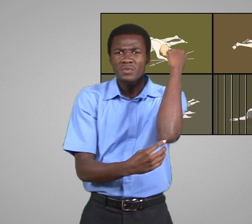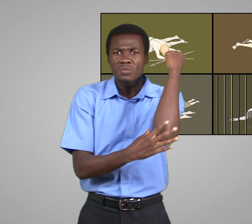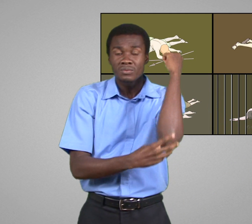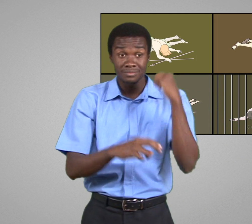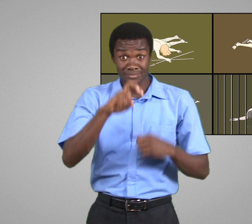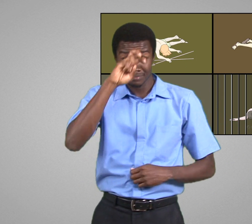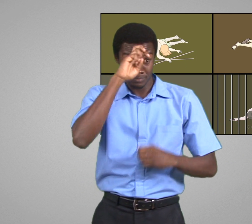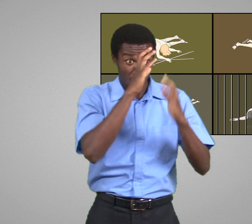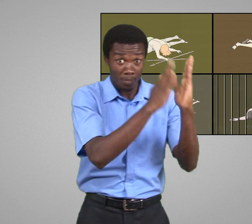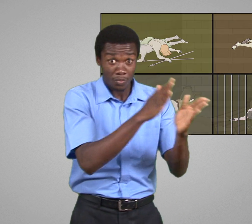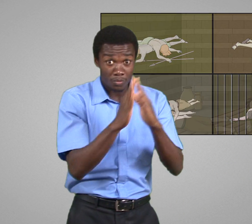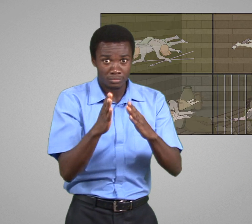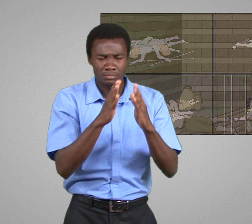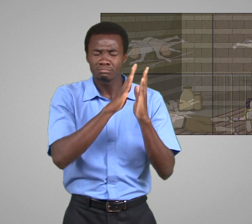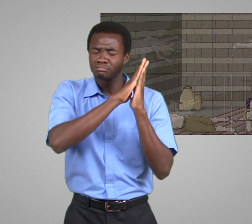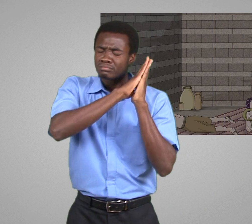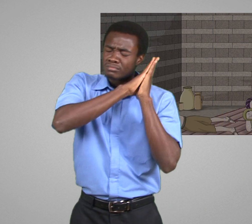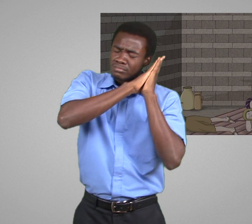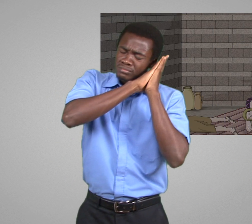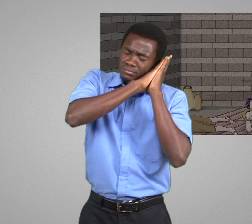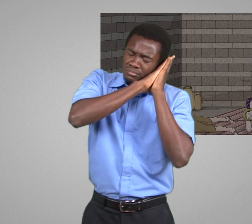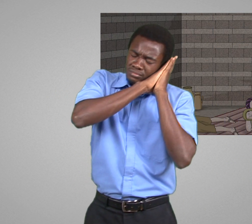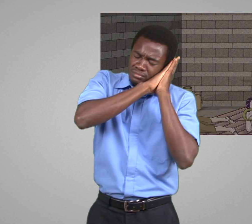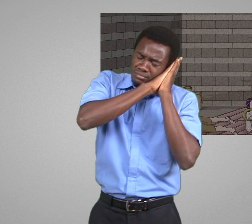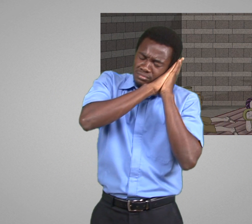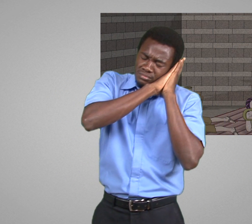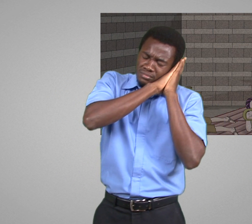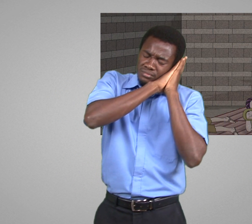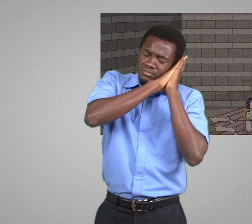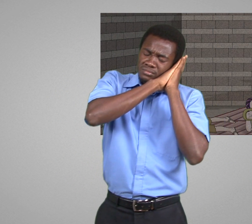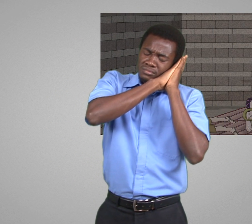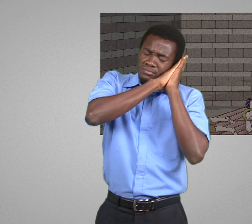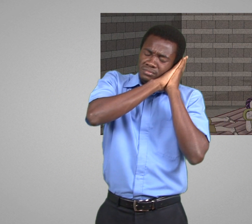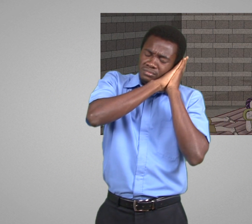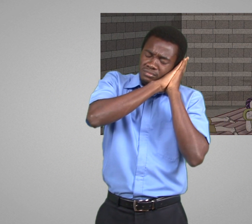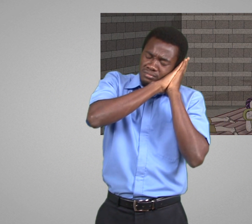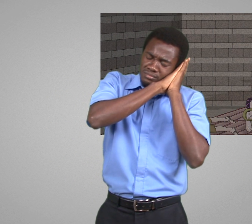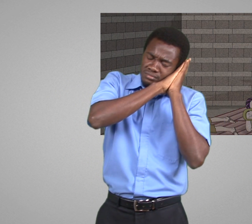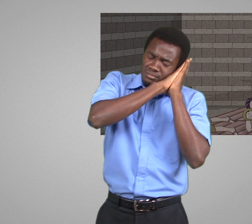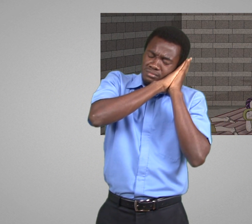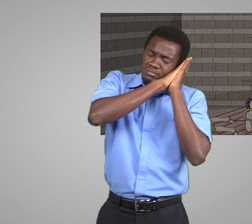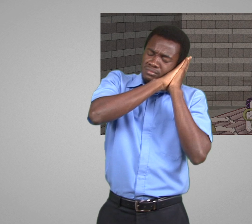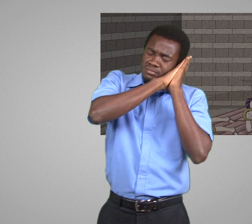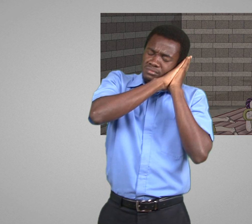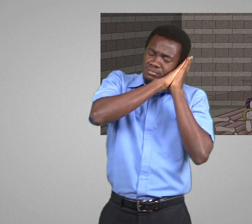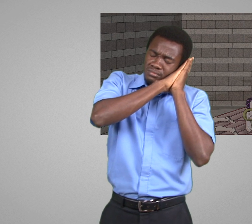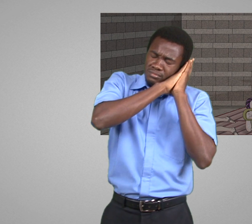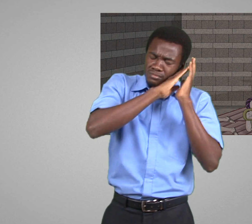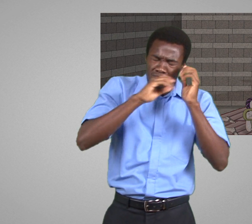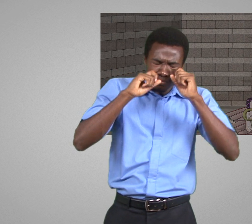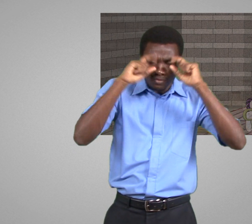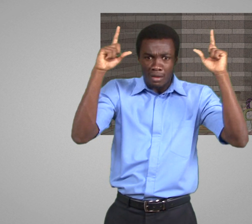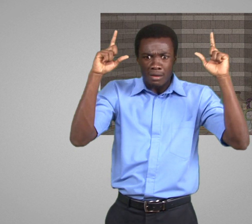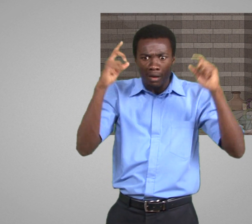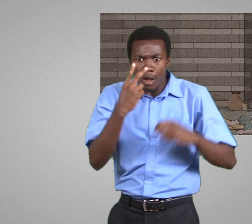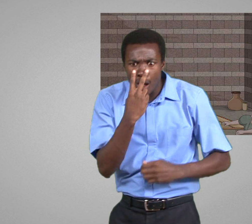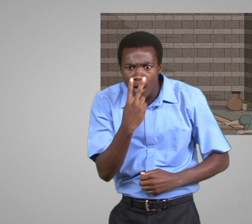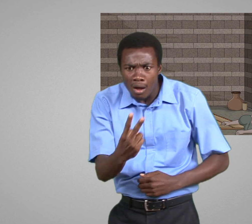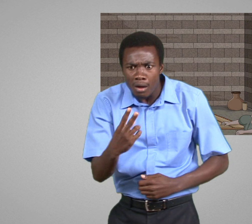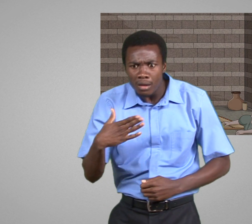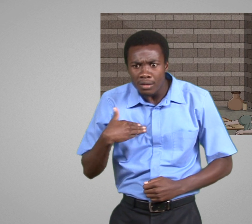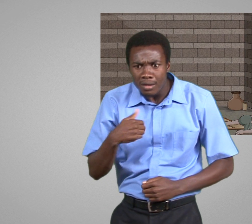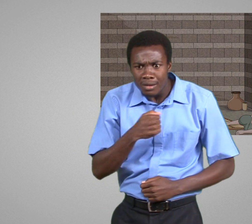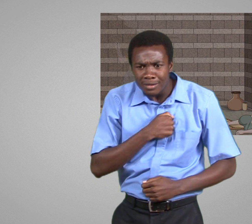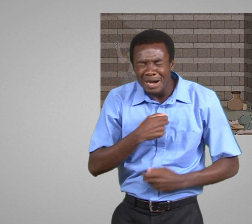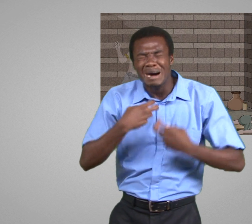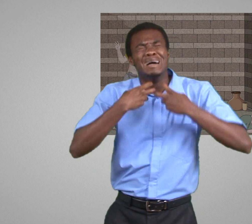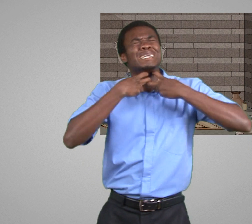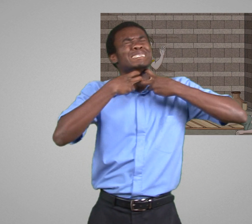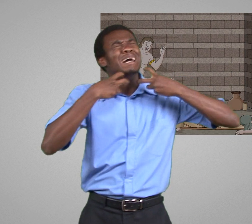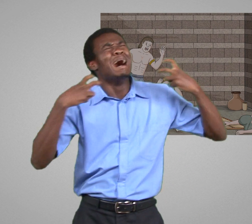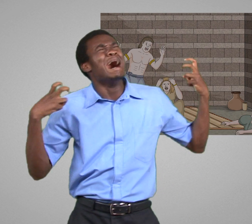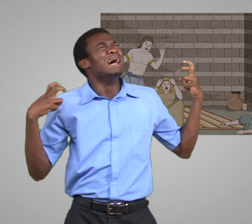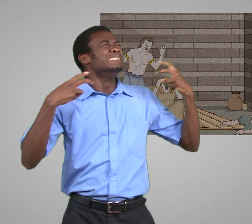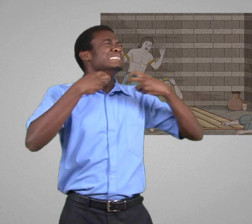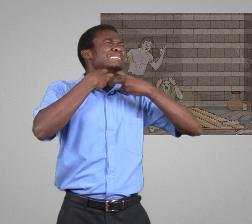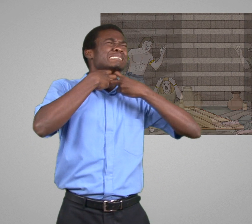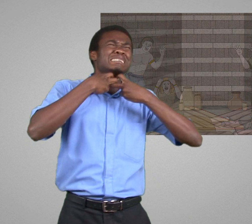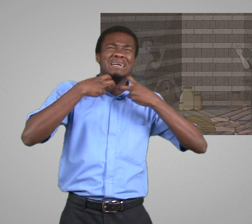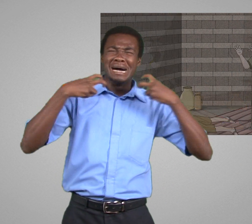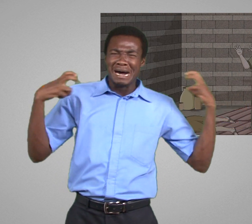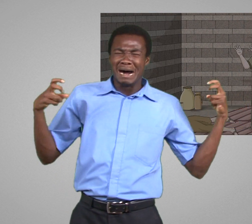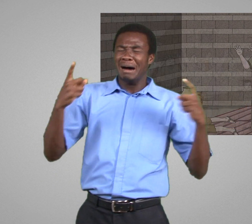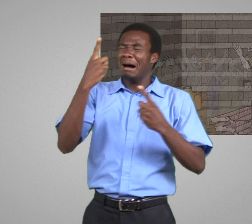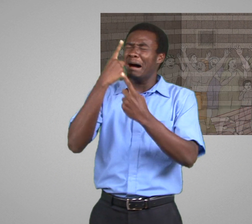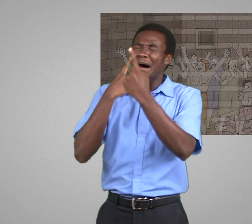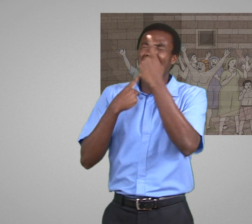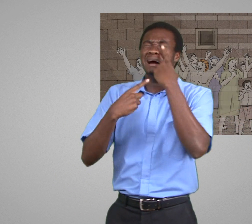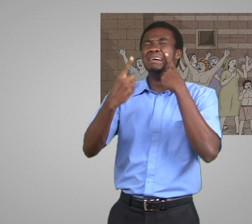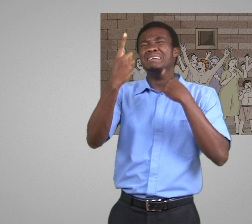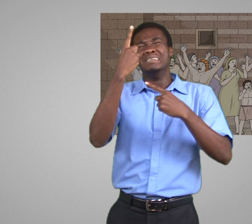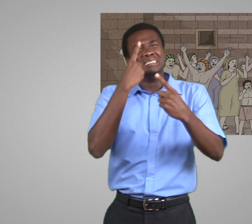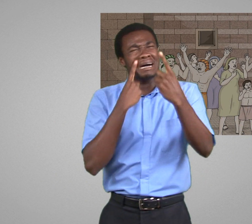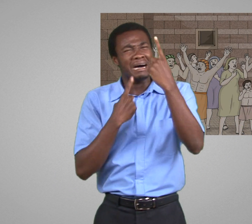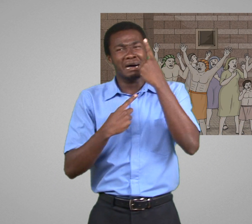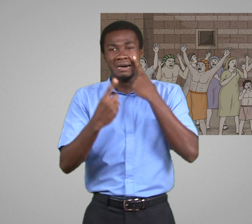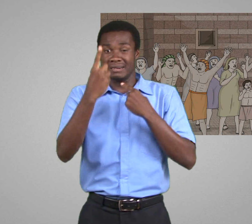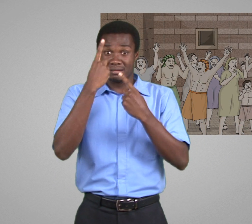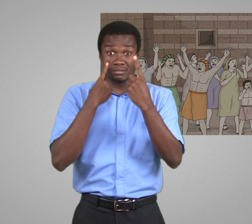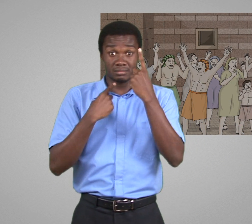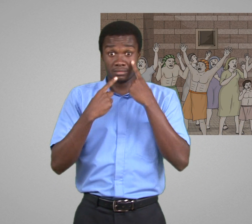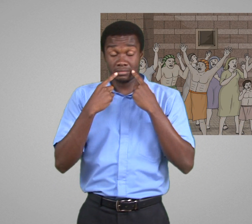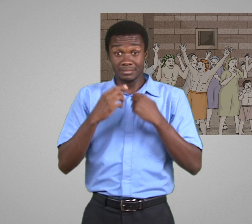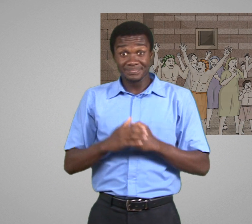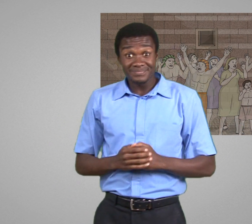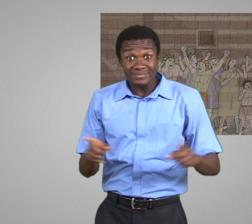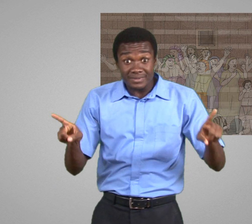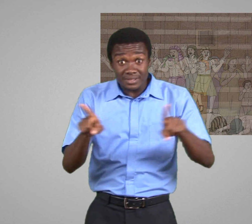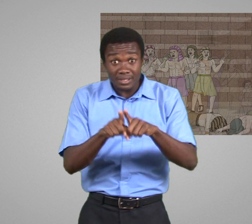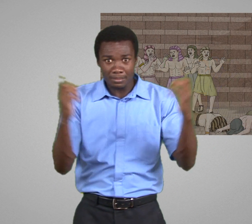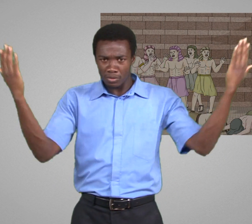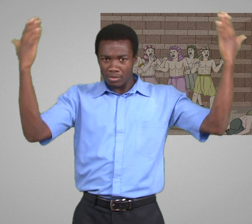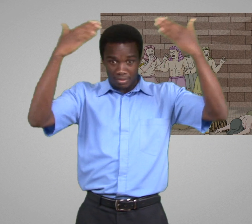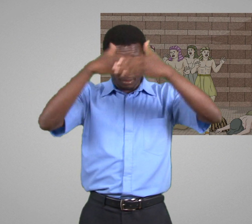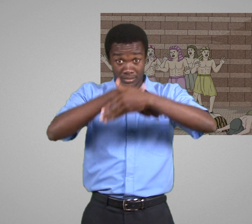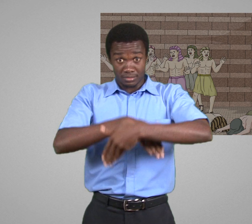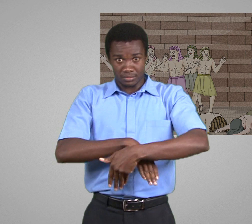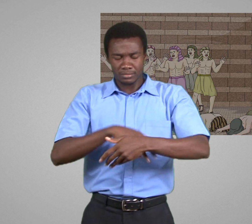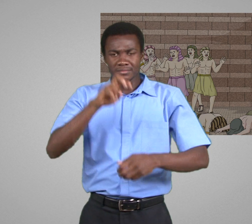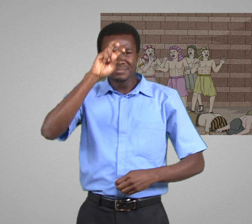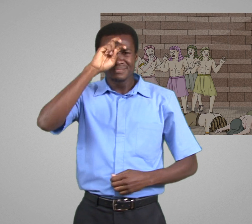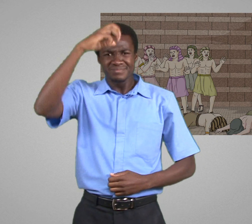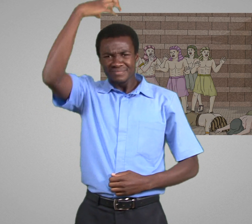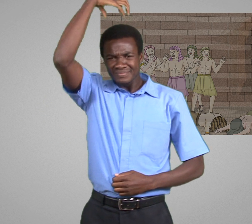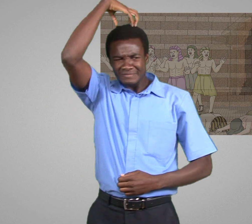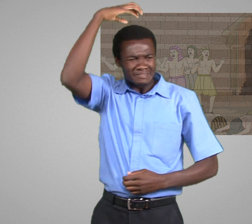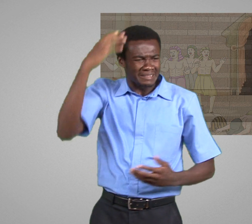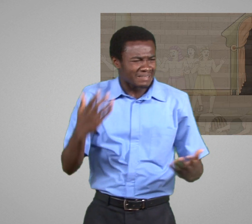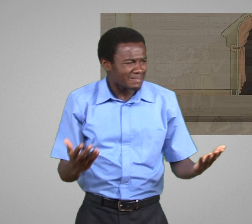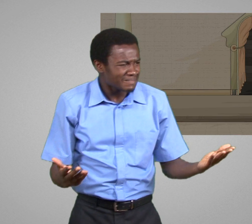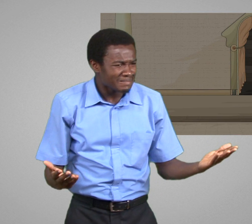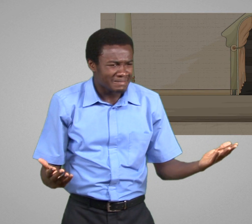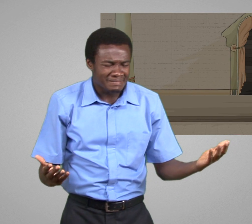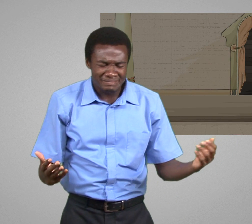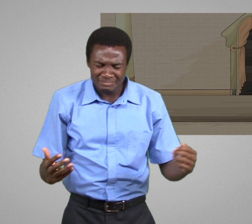During the night Pharaoh got up—he and all his officials and all the Egyptians—and there was loud wailing in Egypt; for there was no house without someone dead.